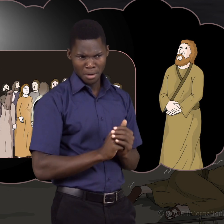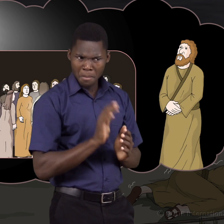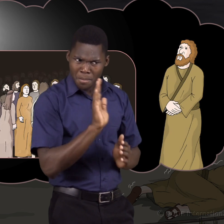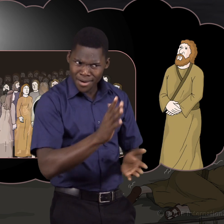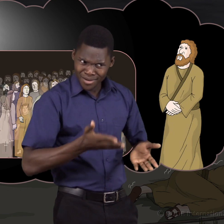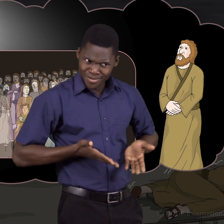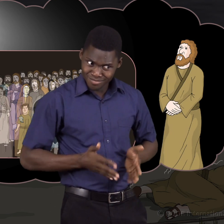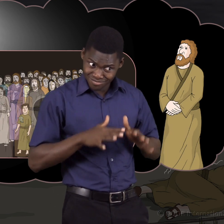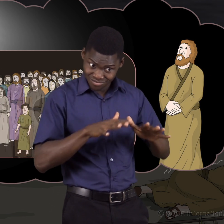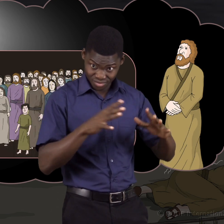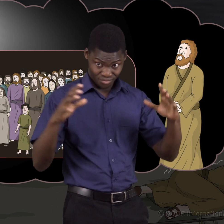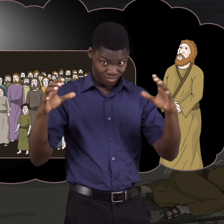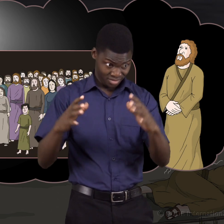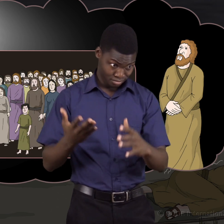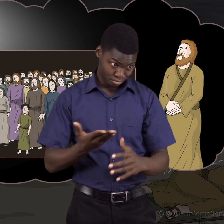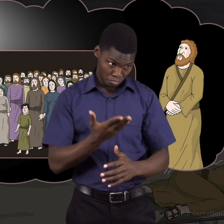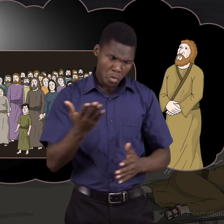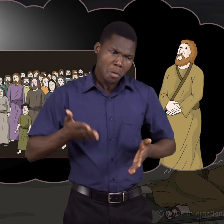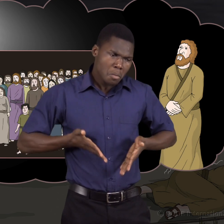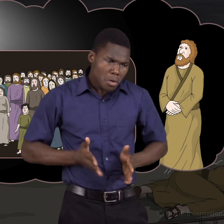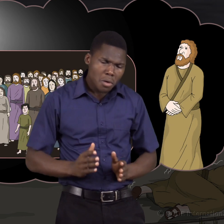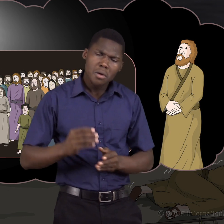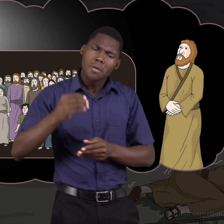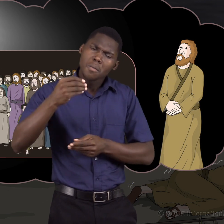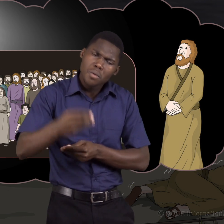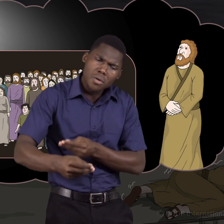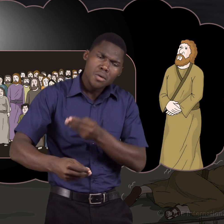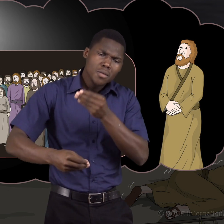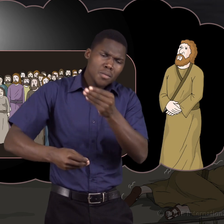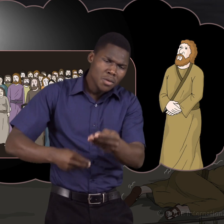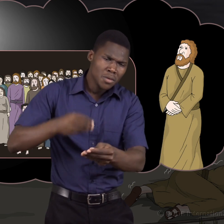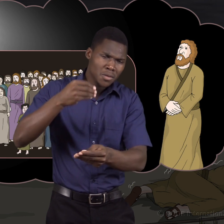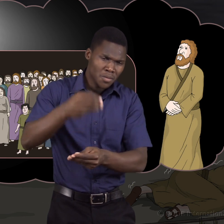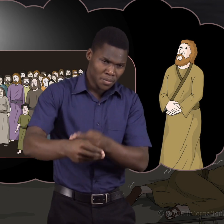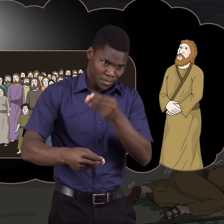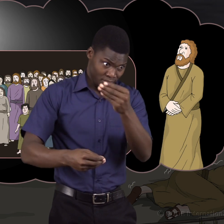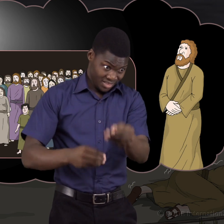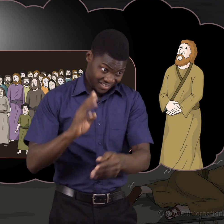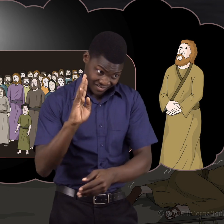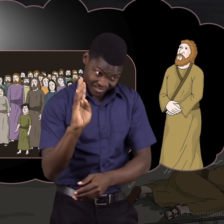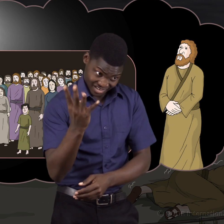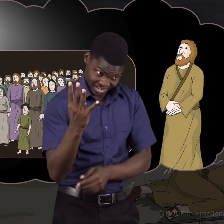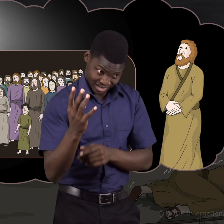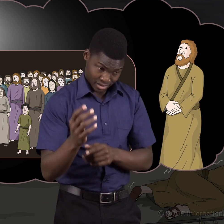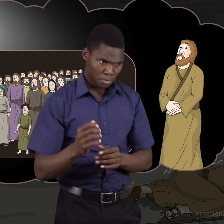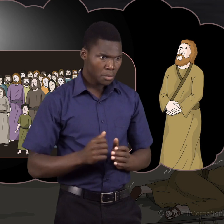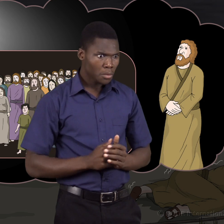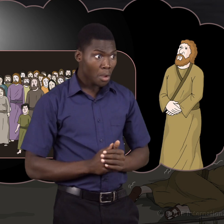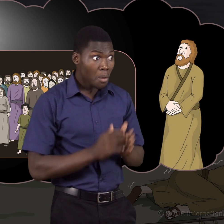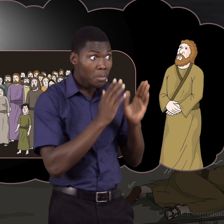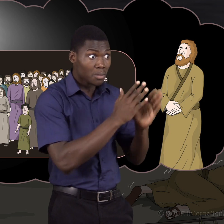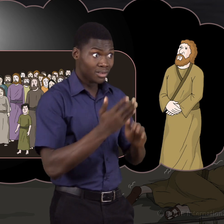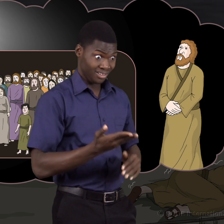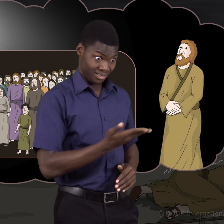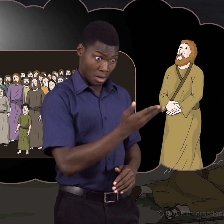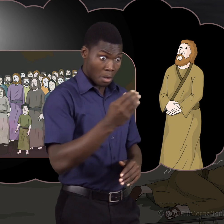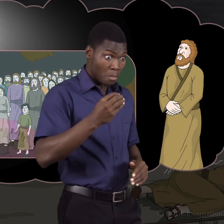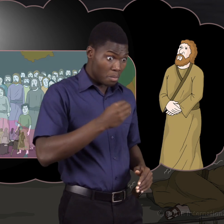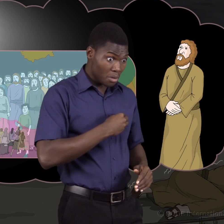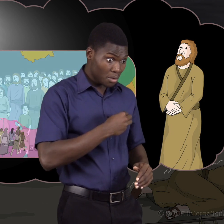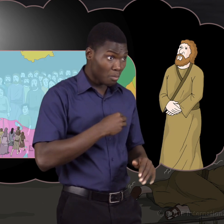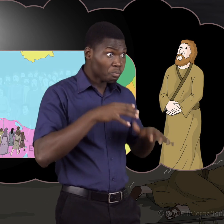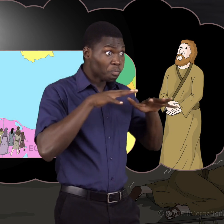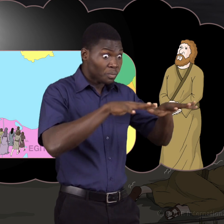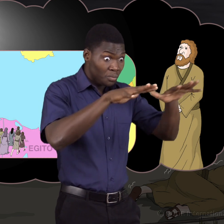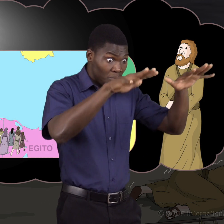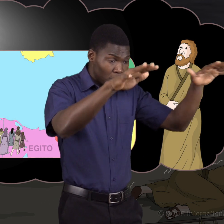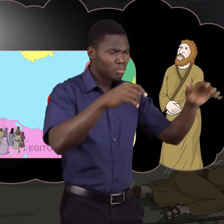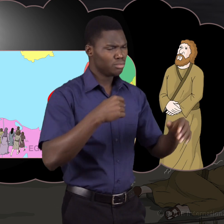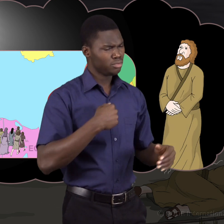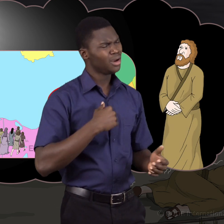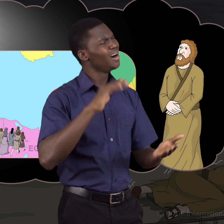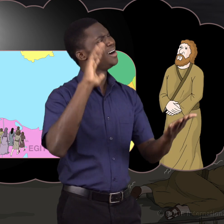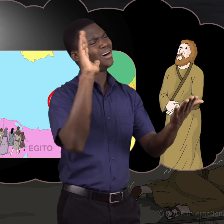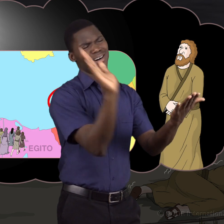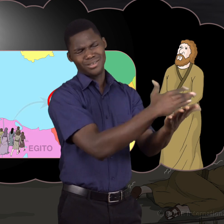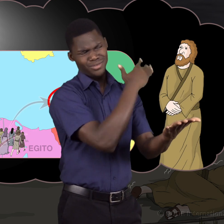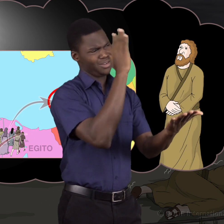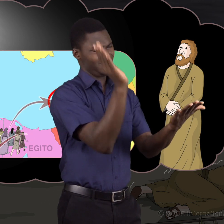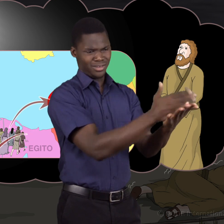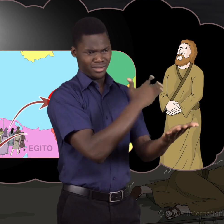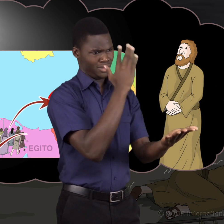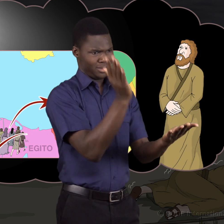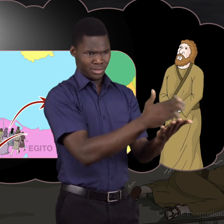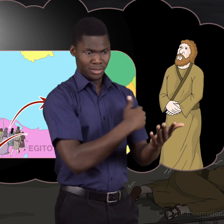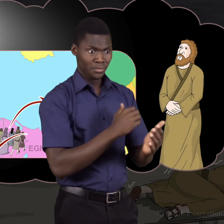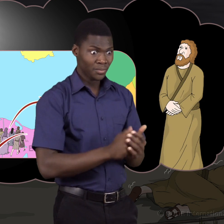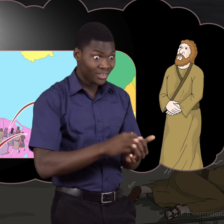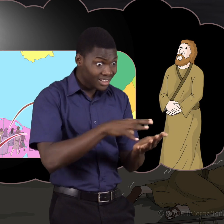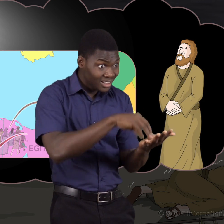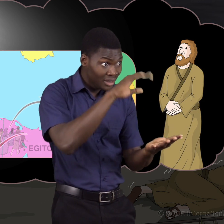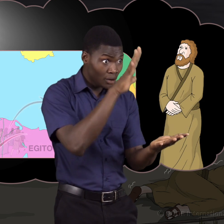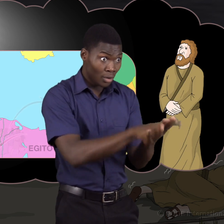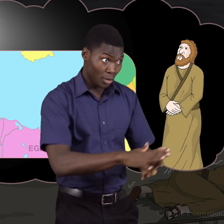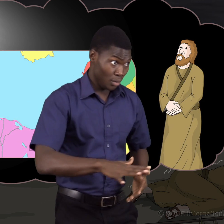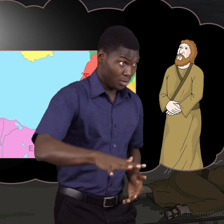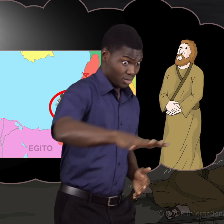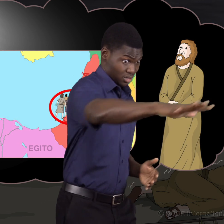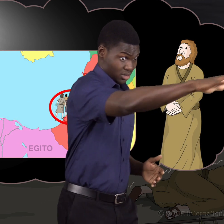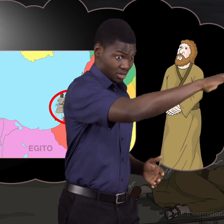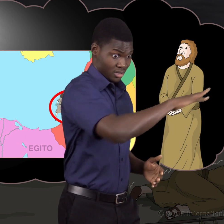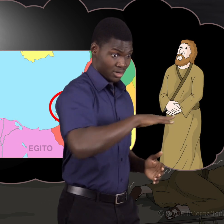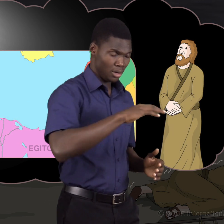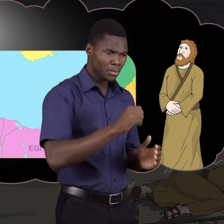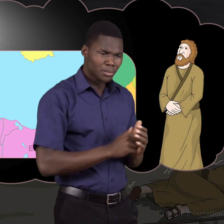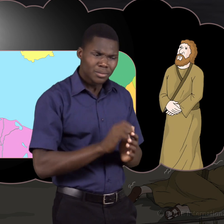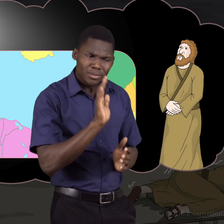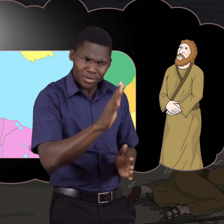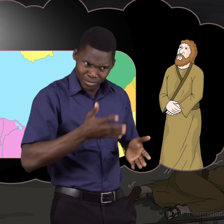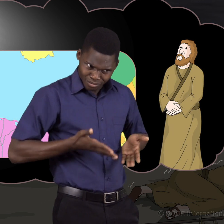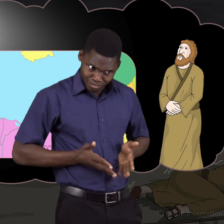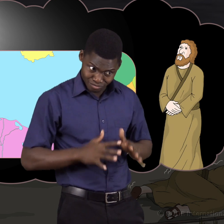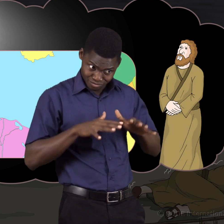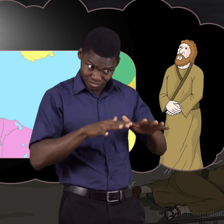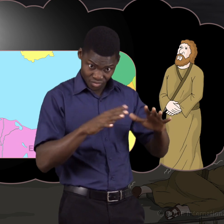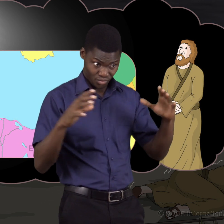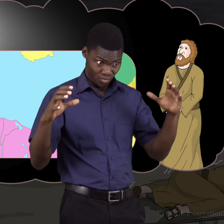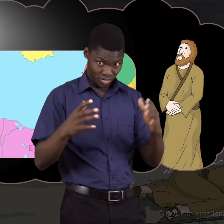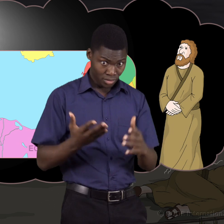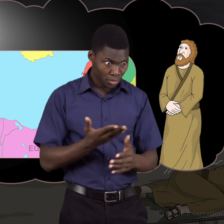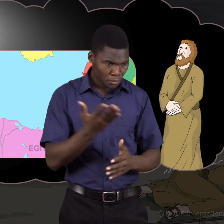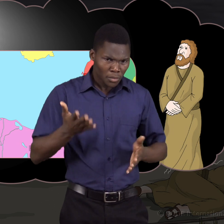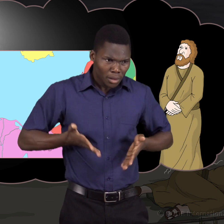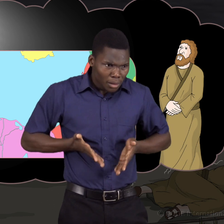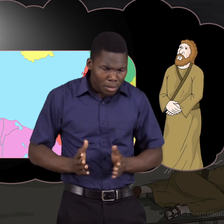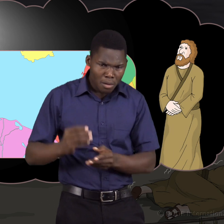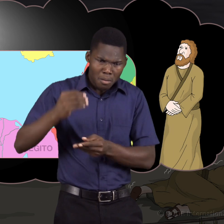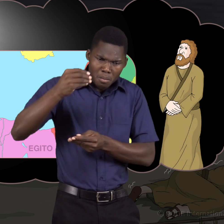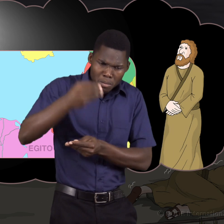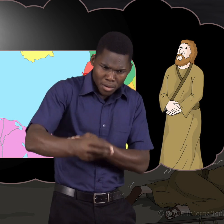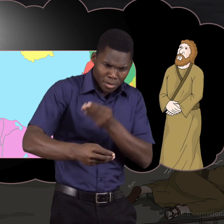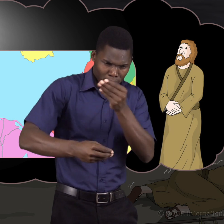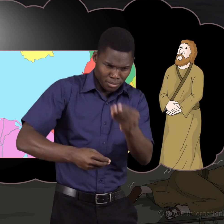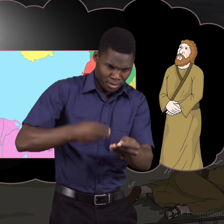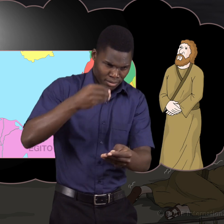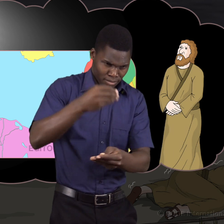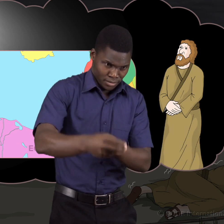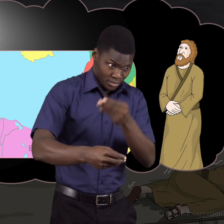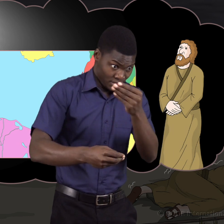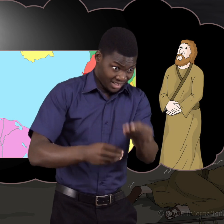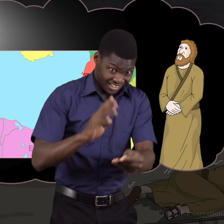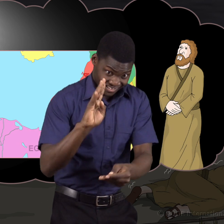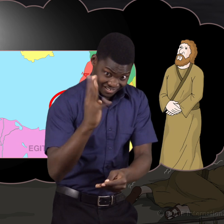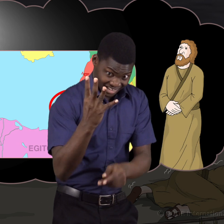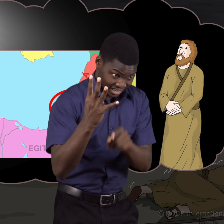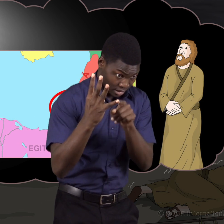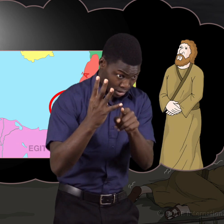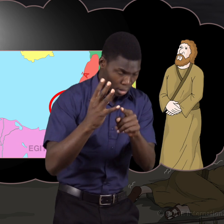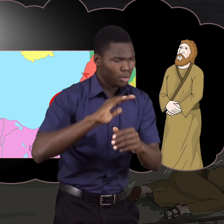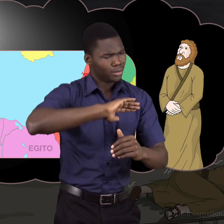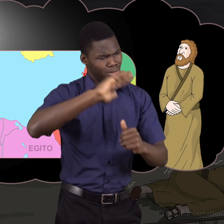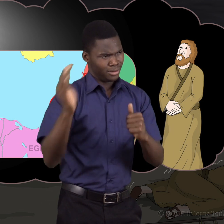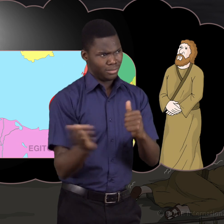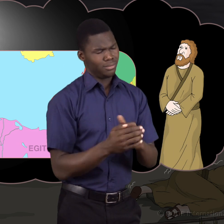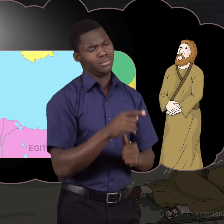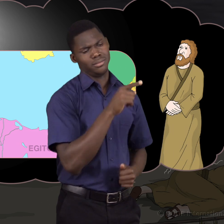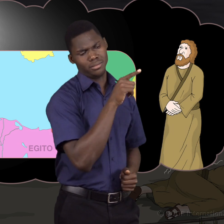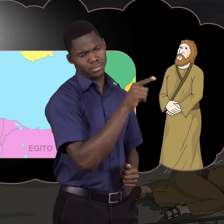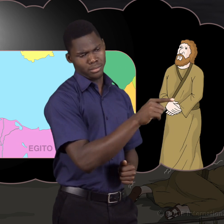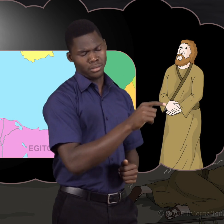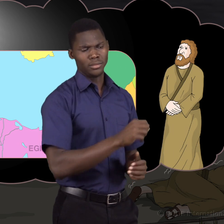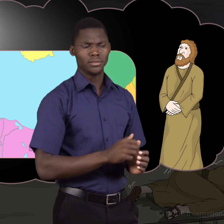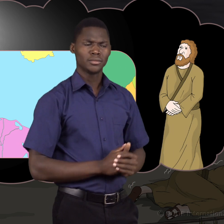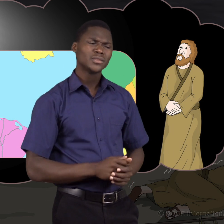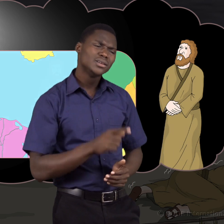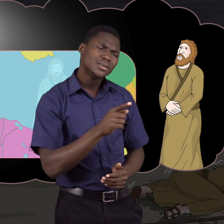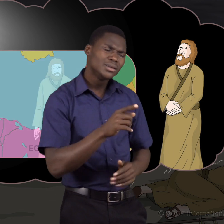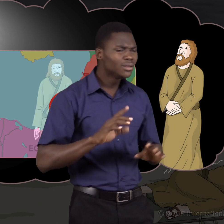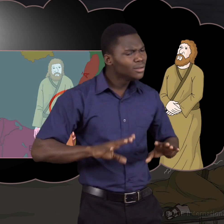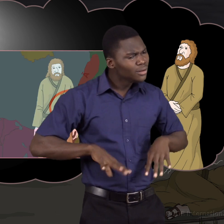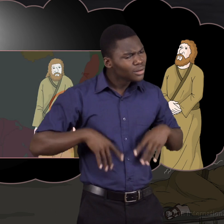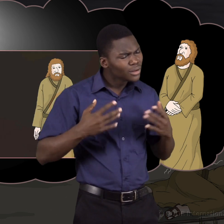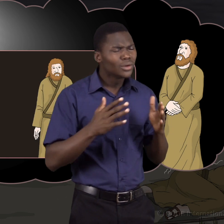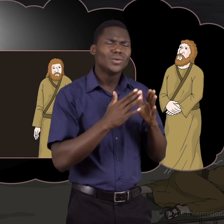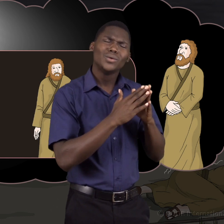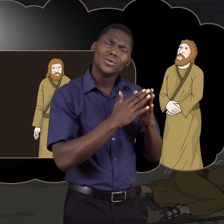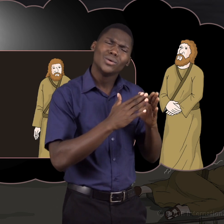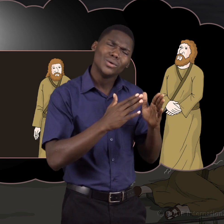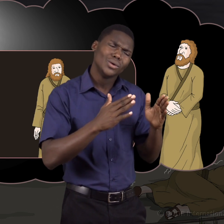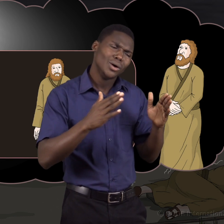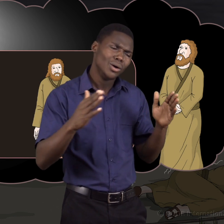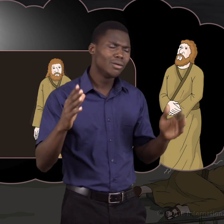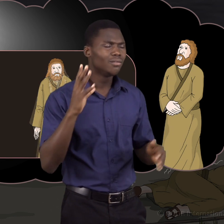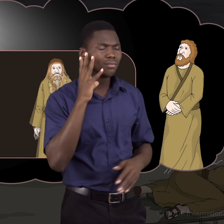You, however, will go to your fathers in peace and be buried at a ripe old age.